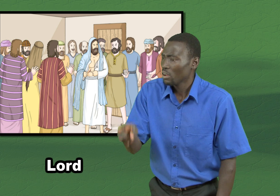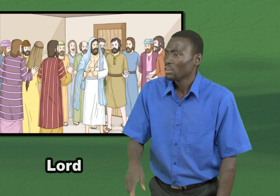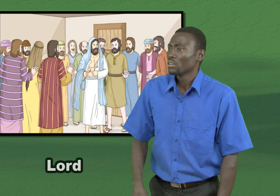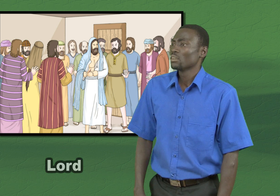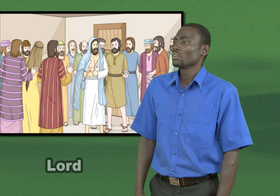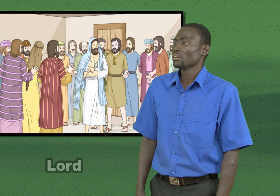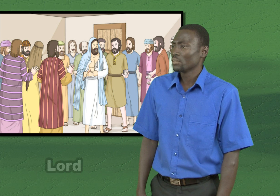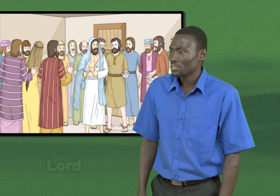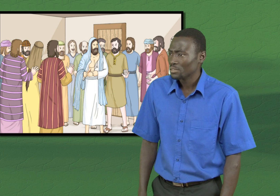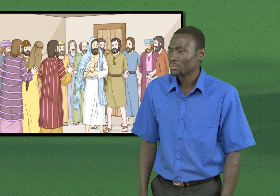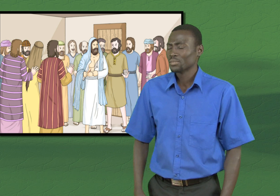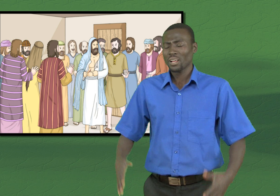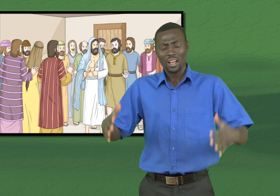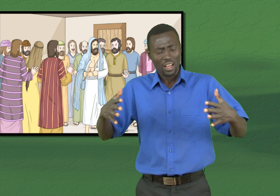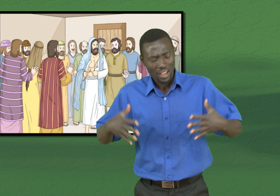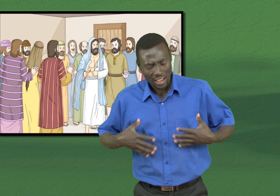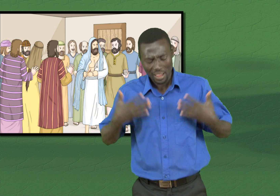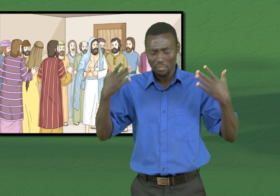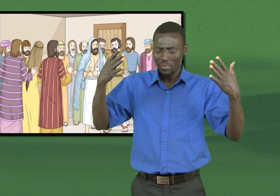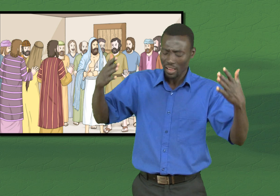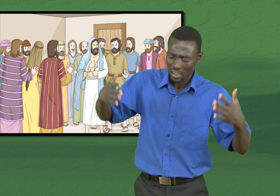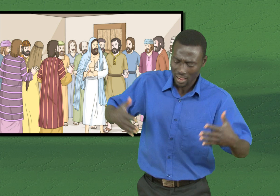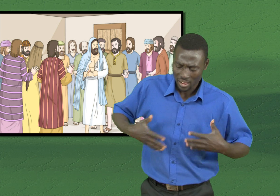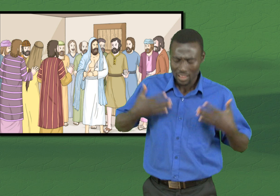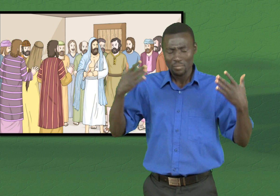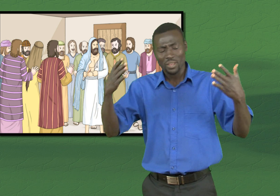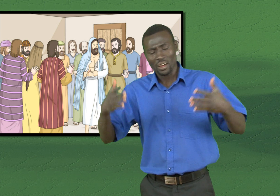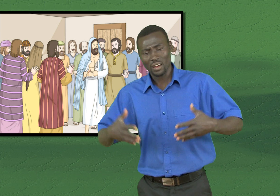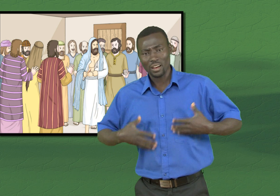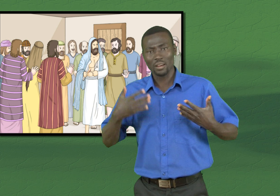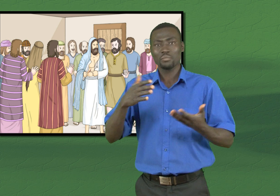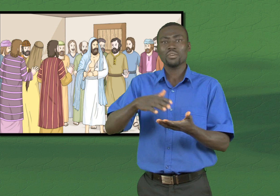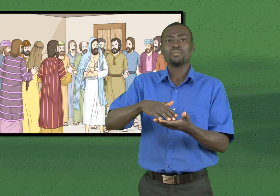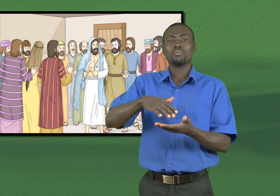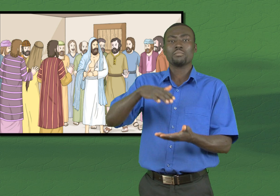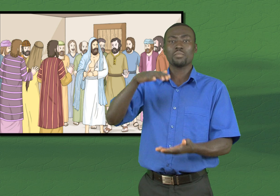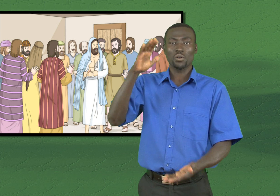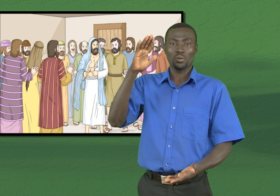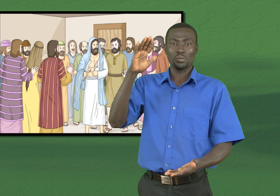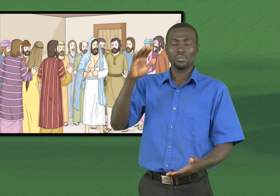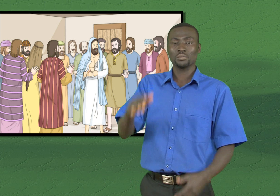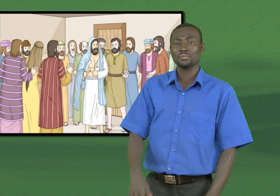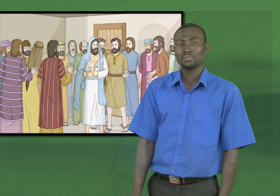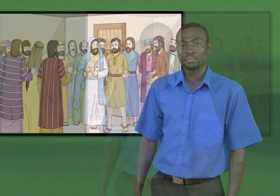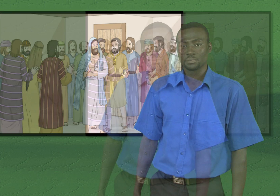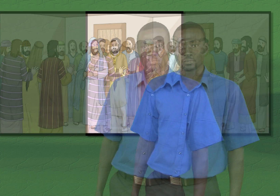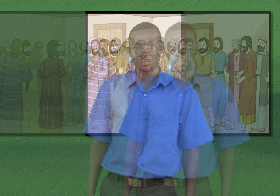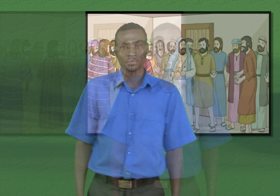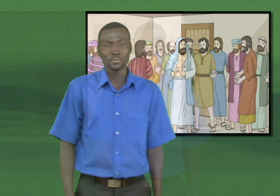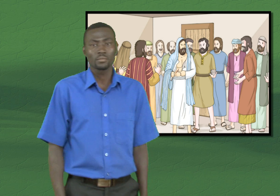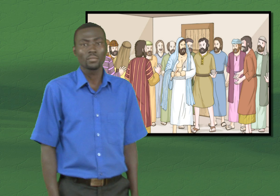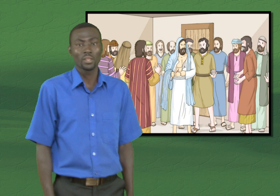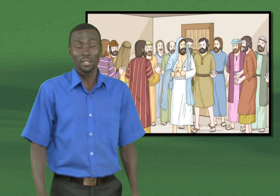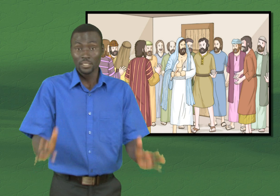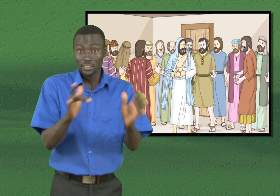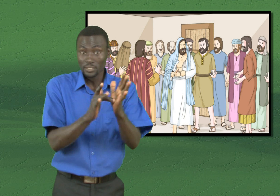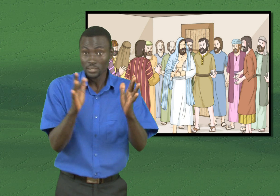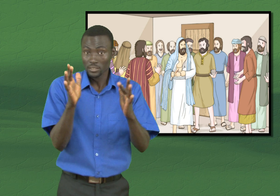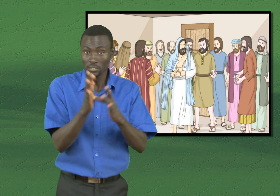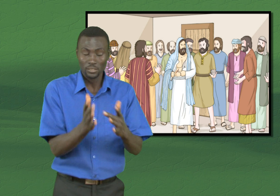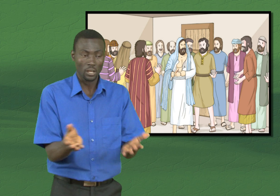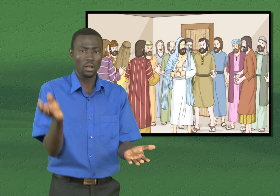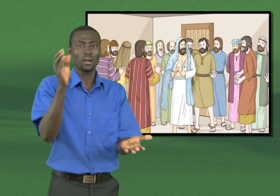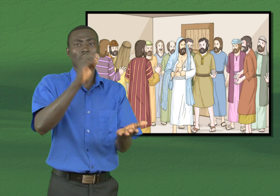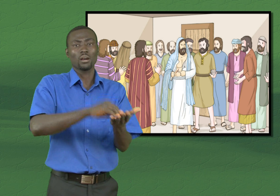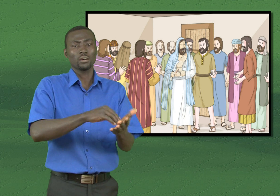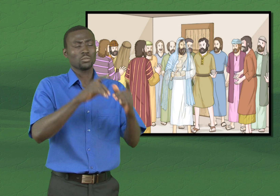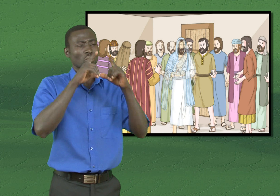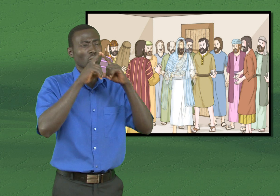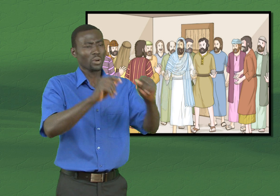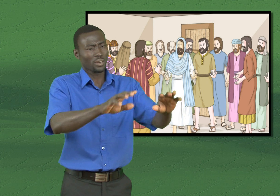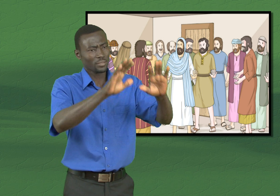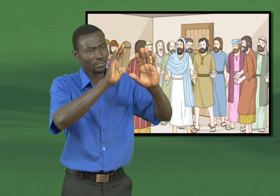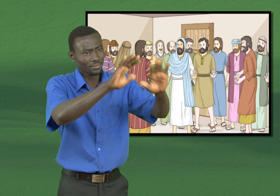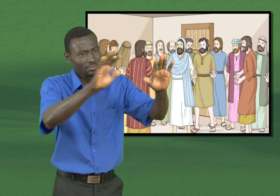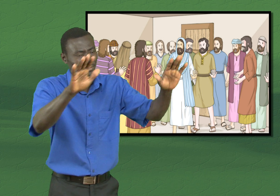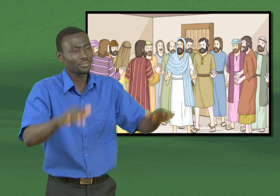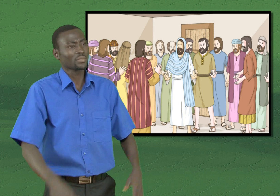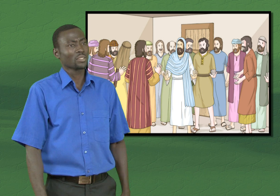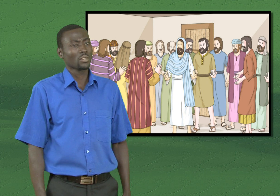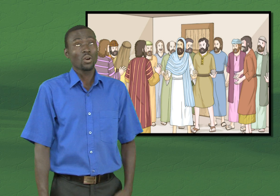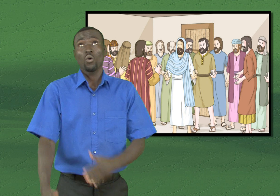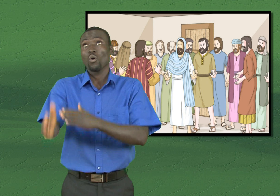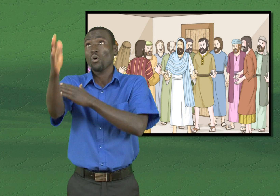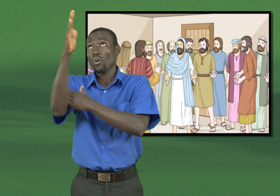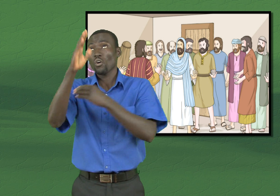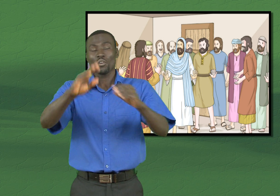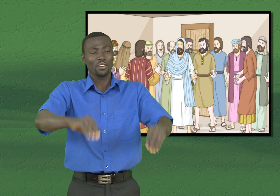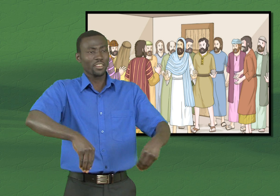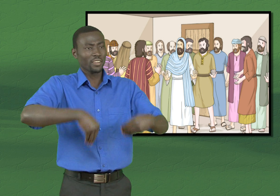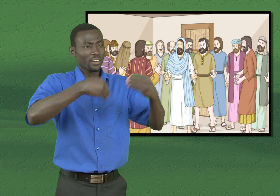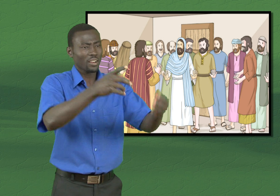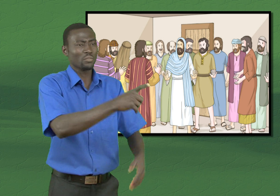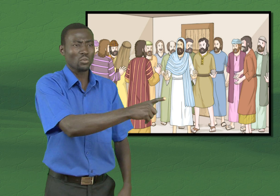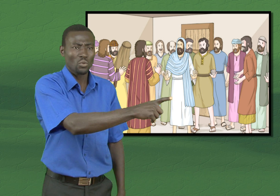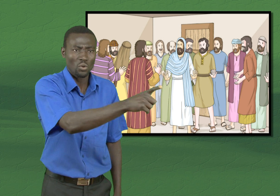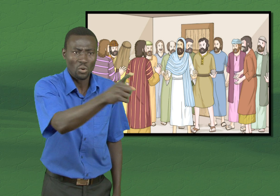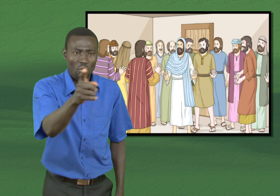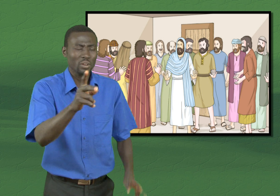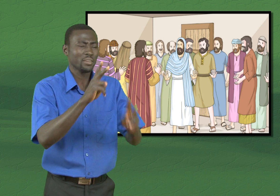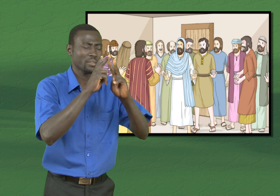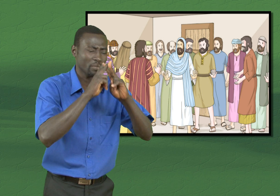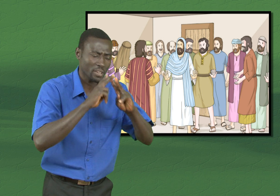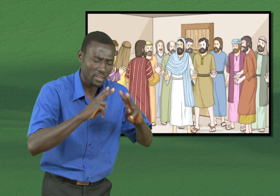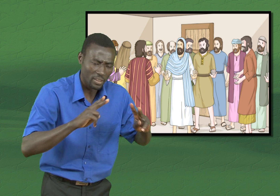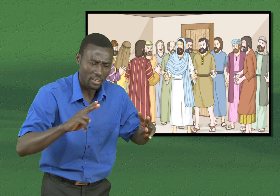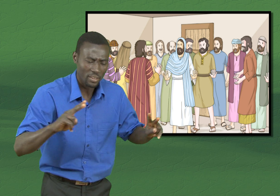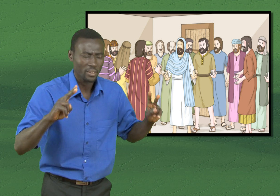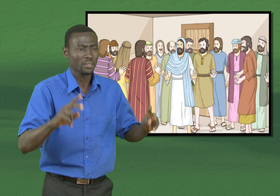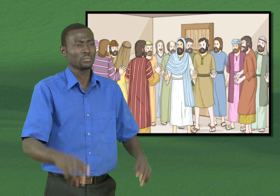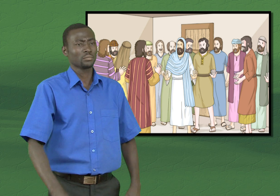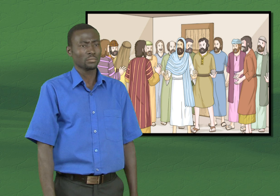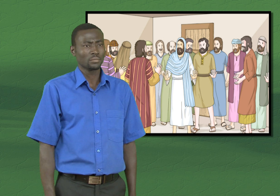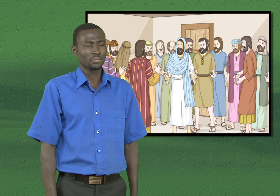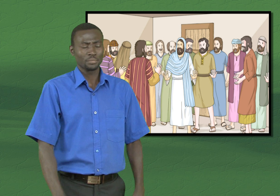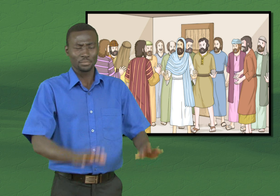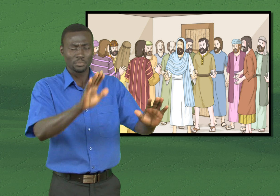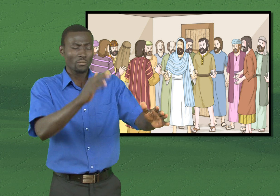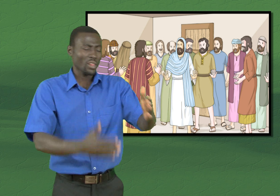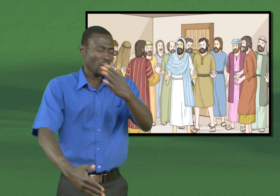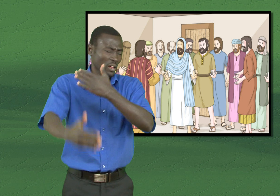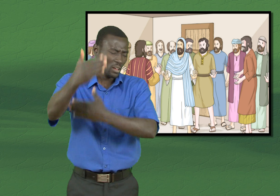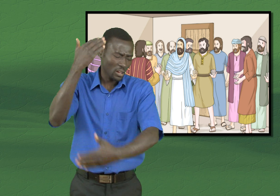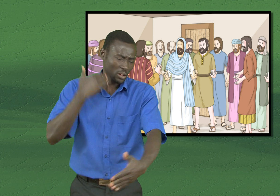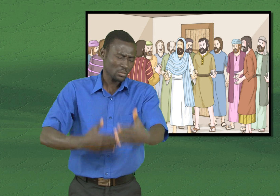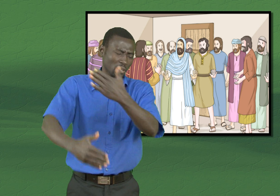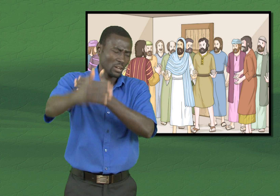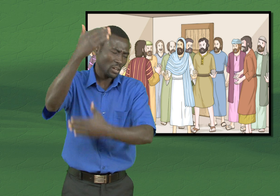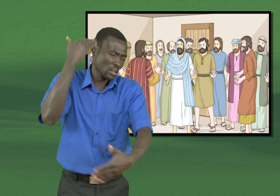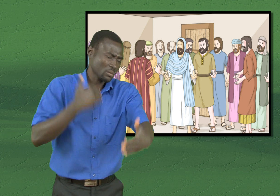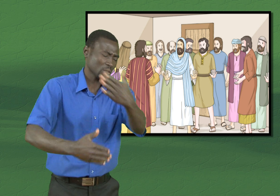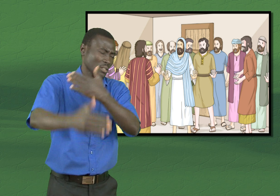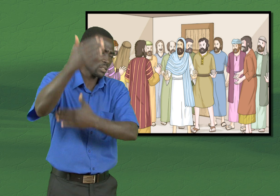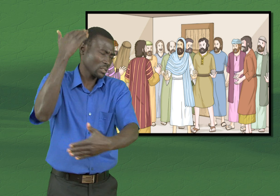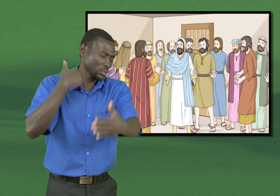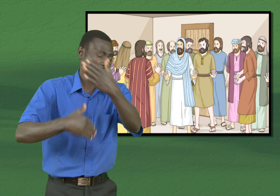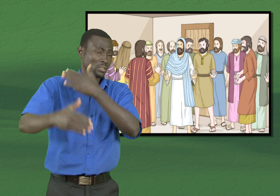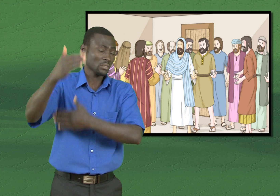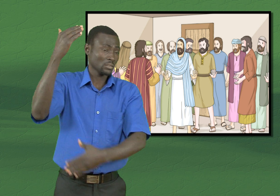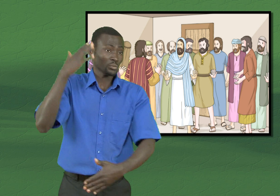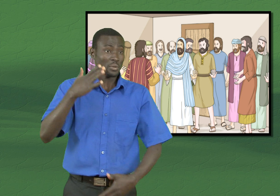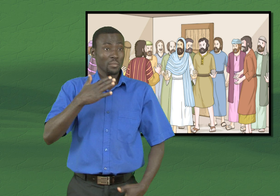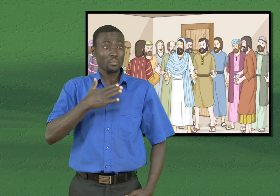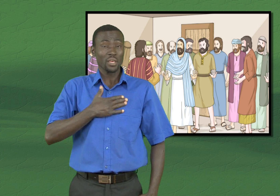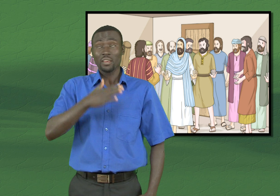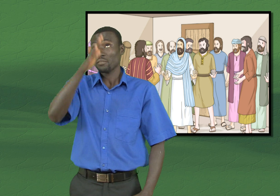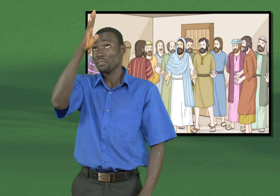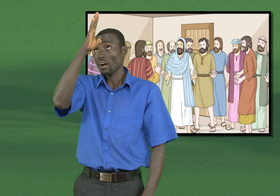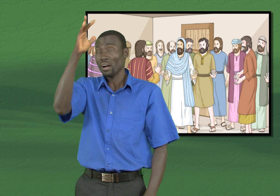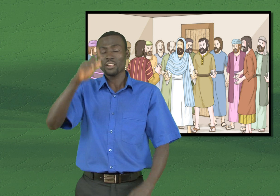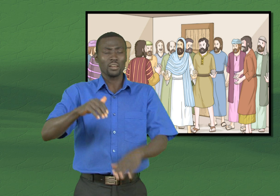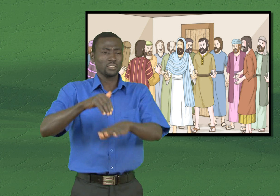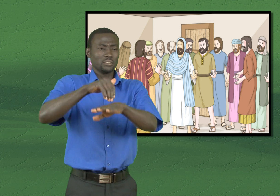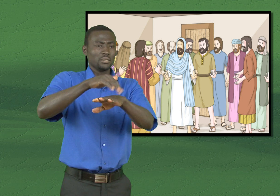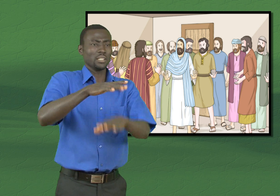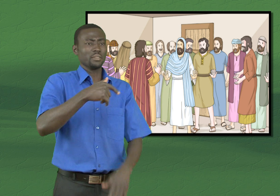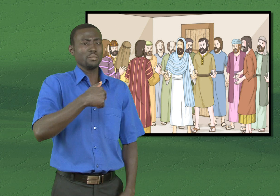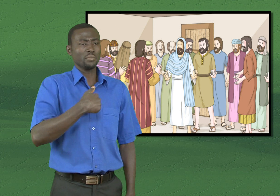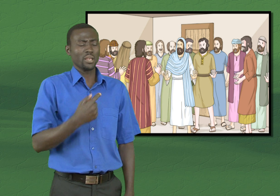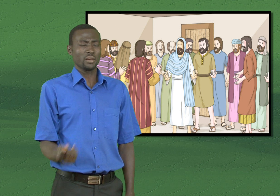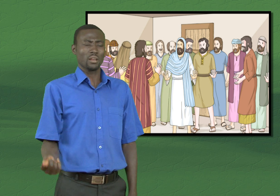The disciples rejoiced when they saw the Lord.